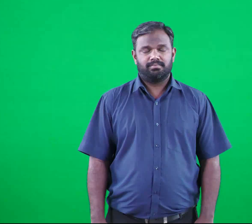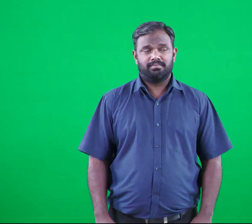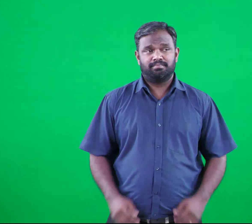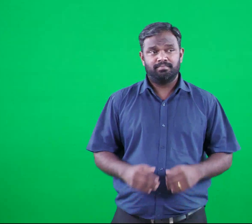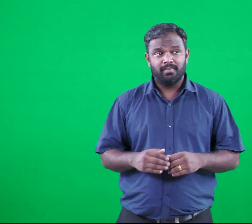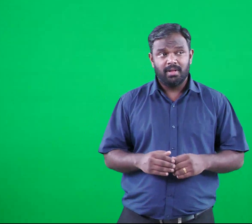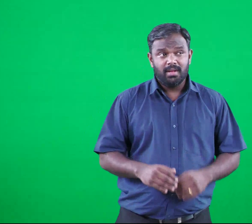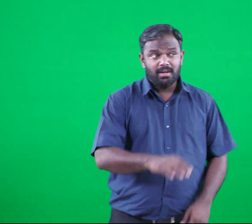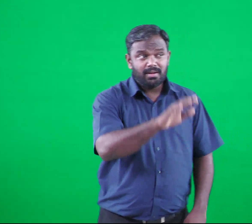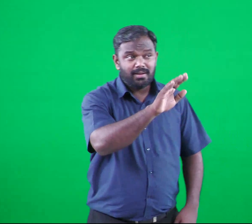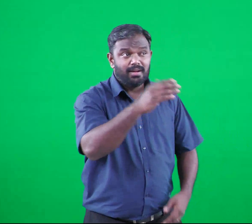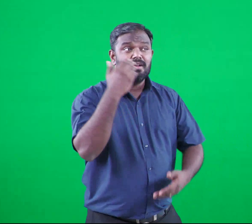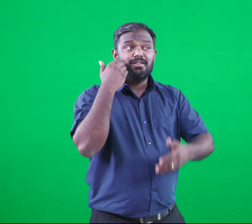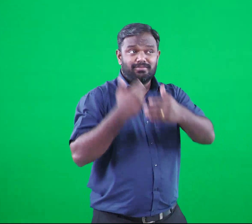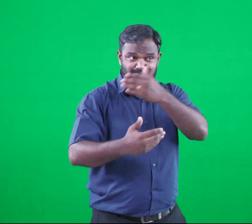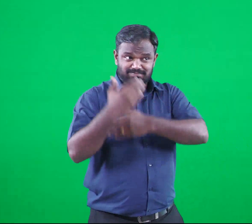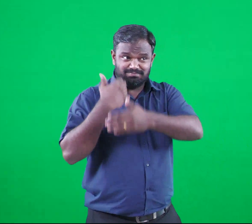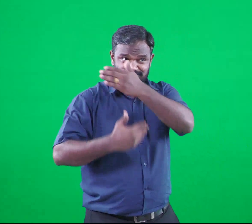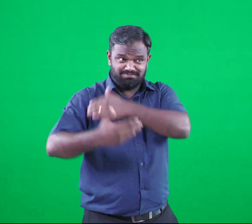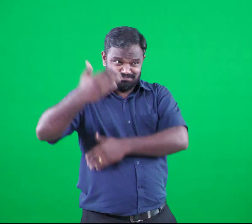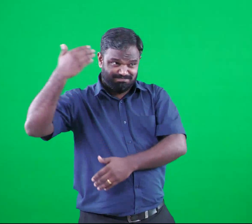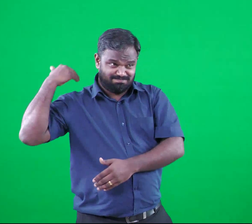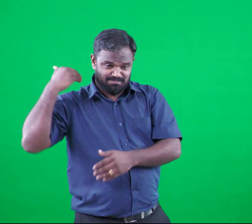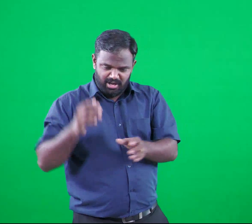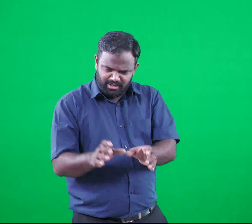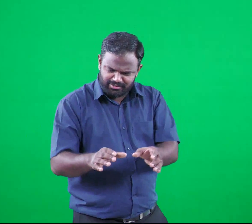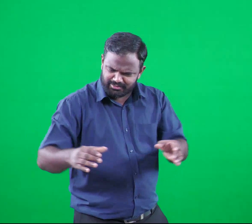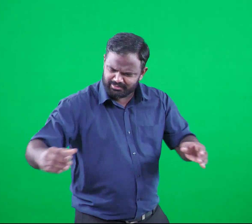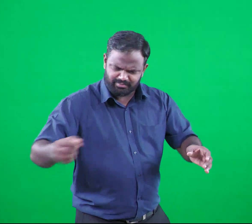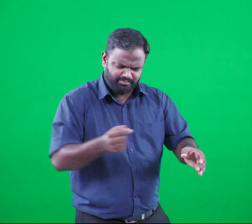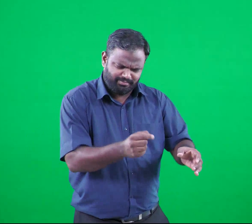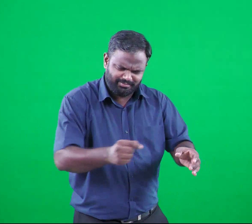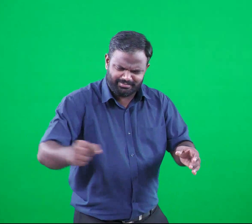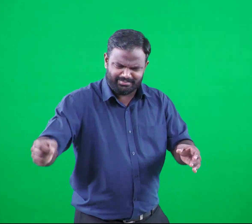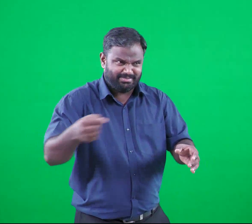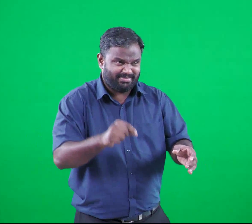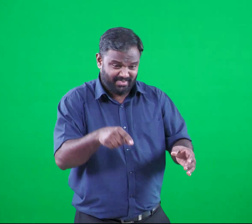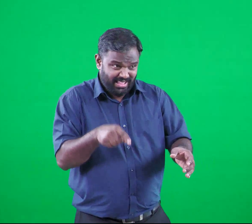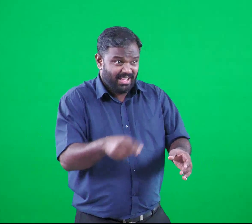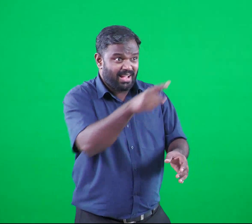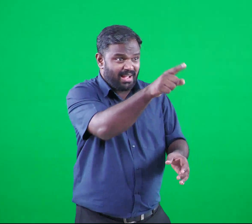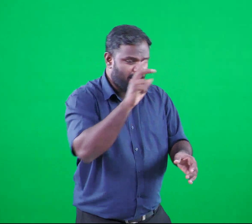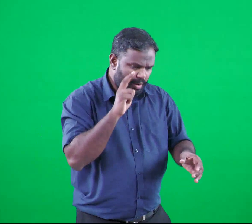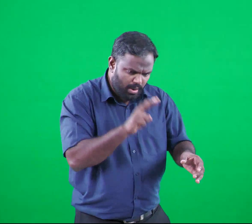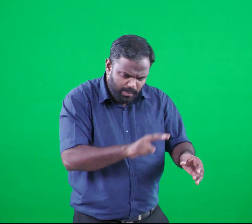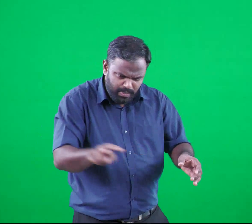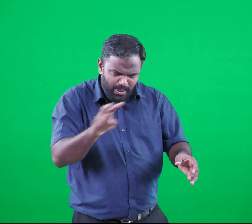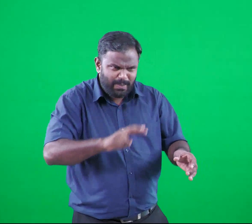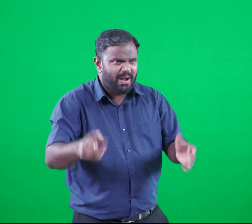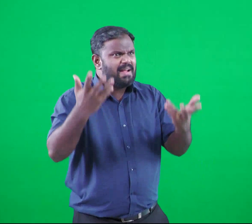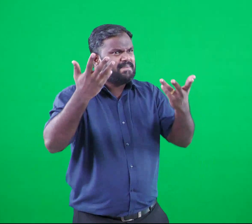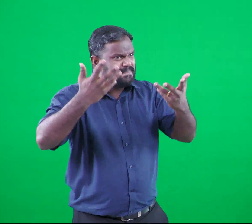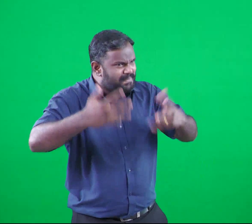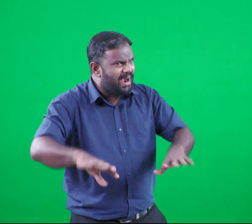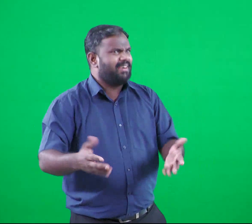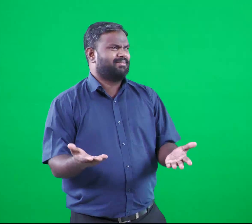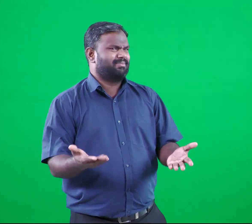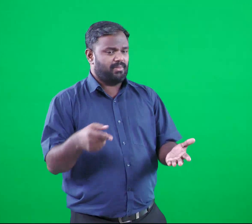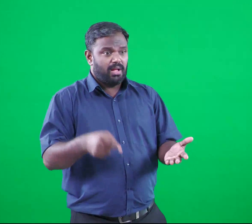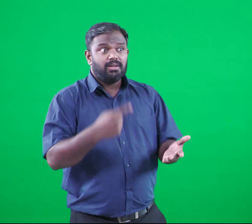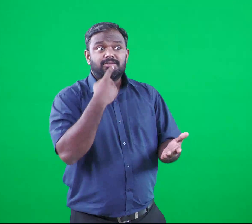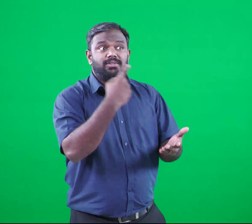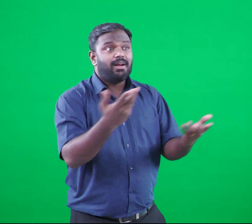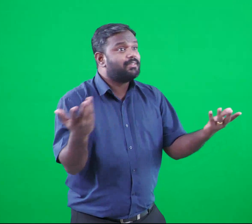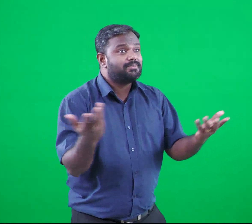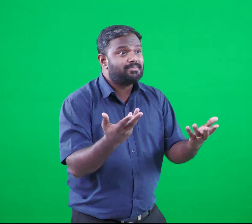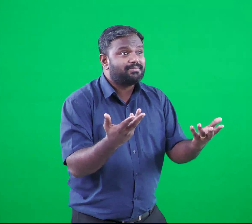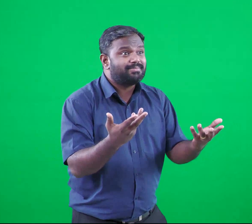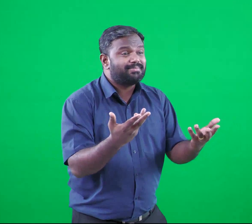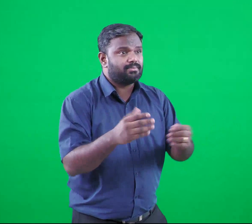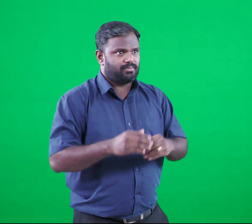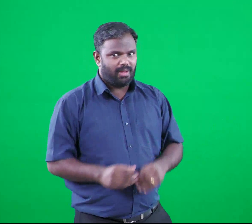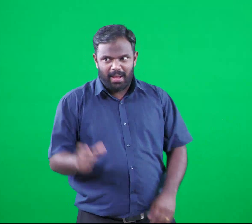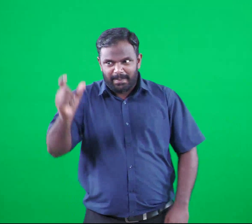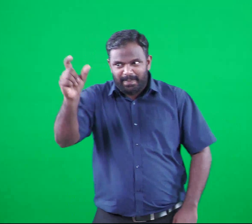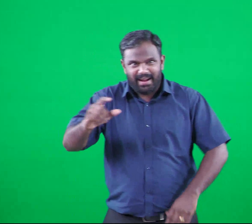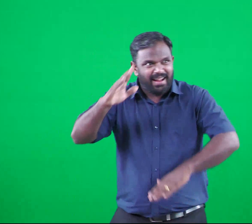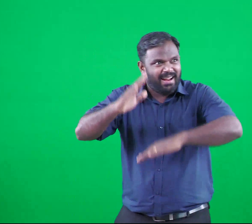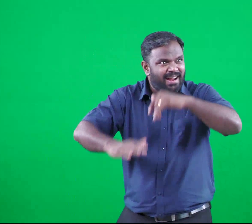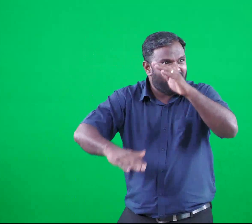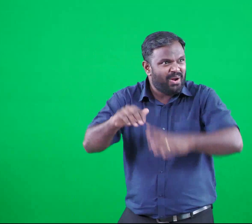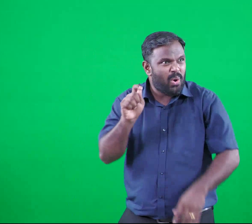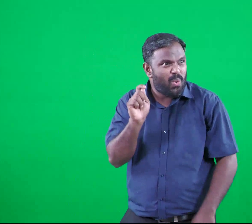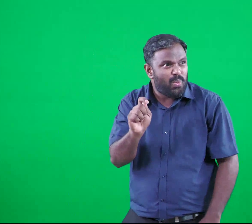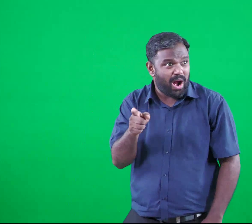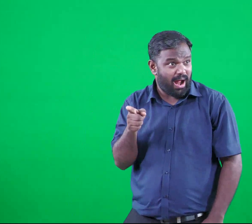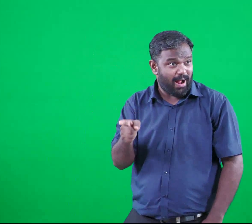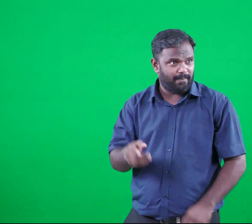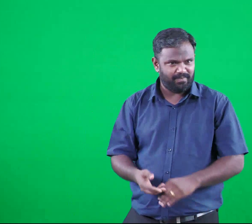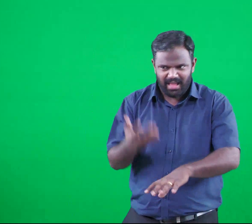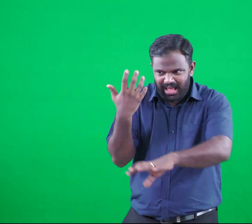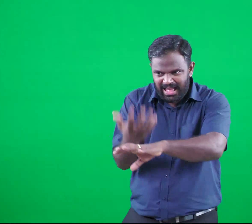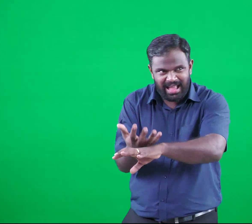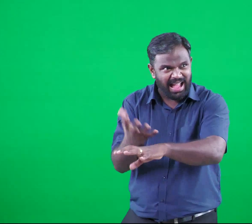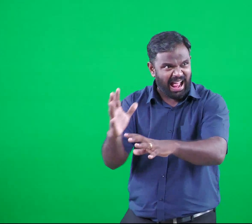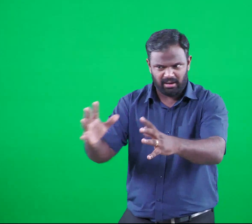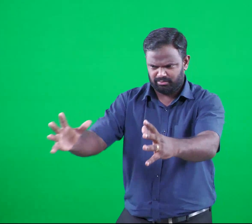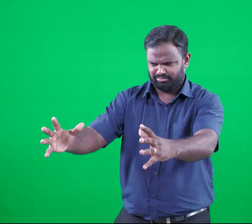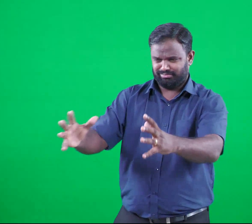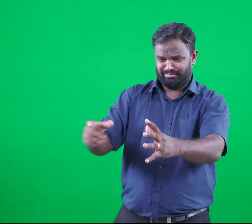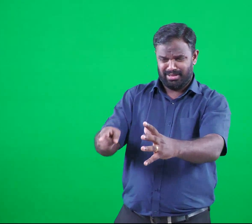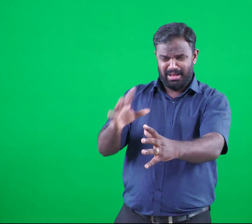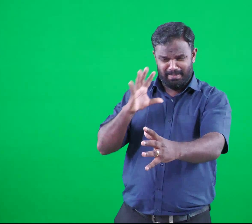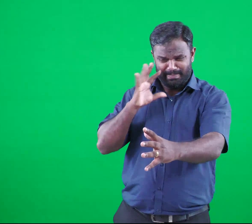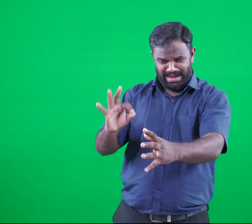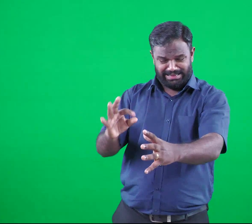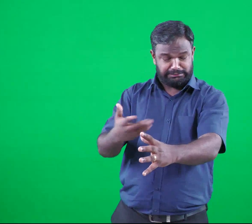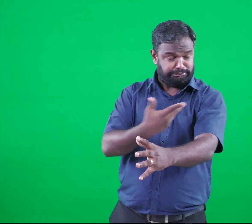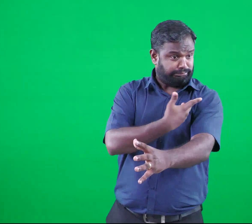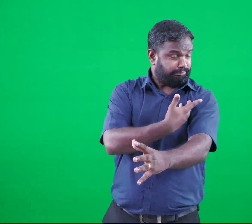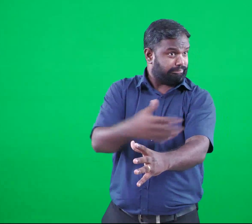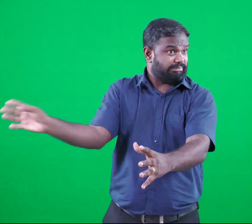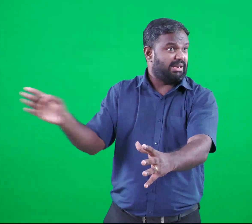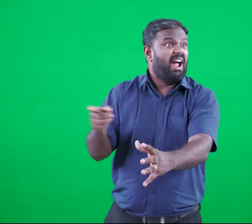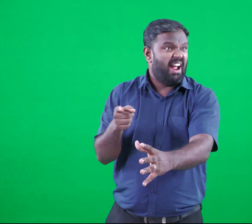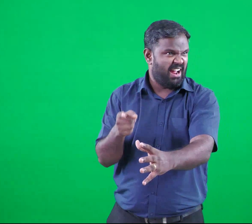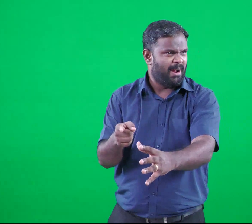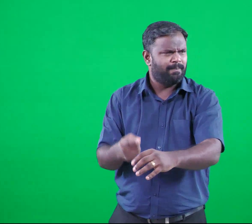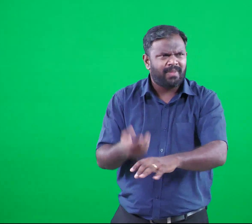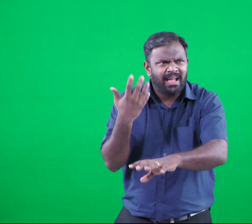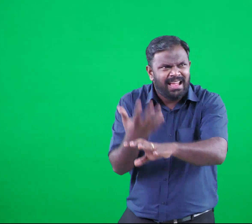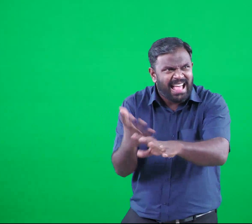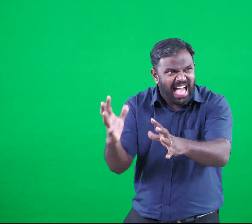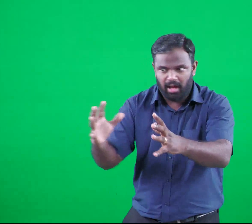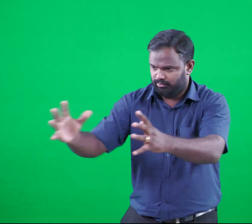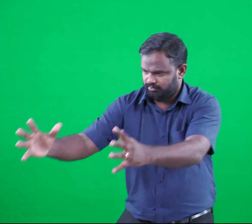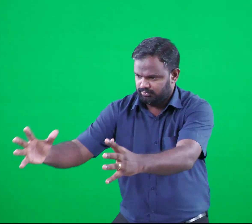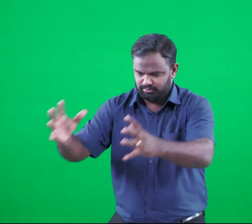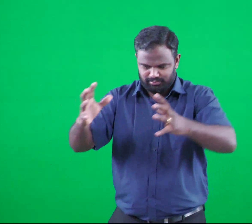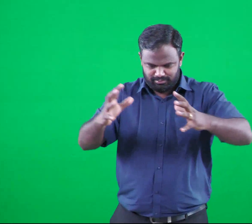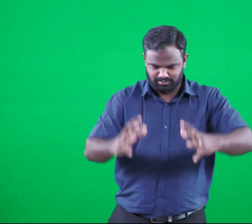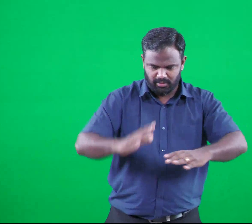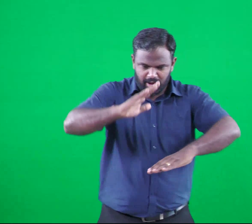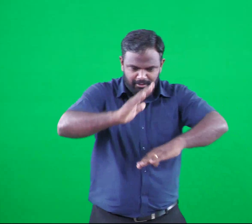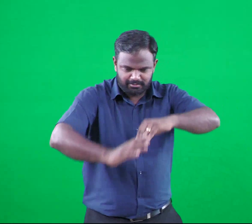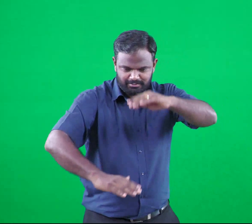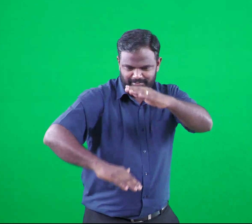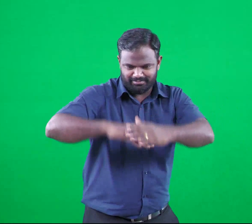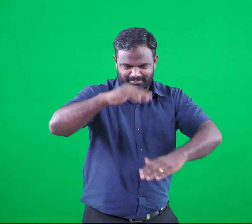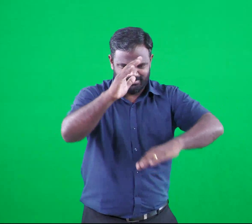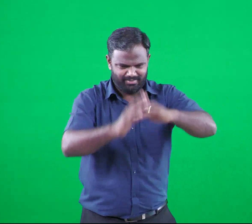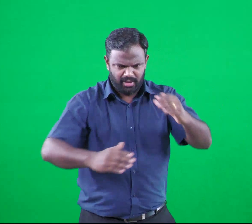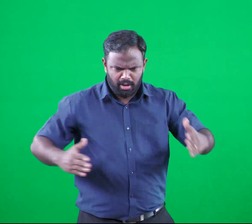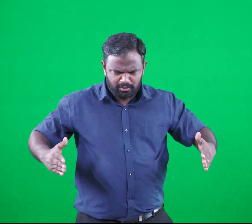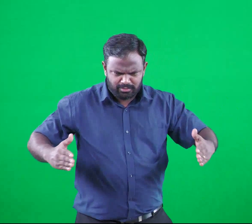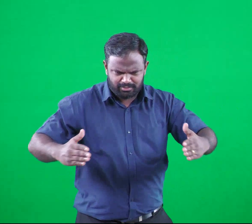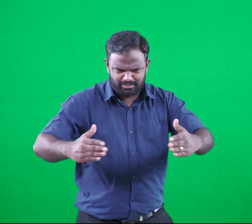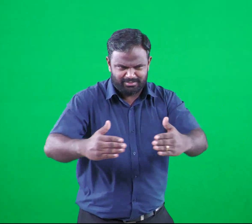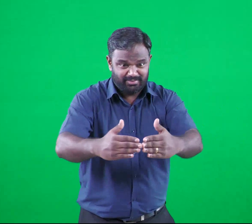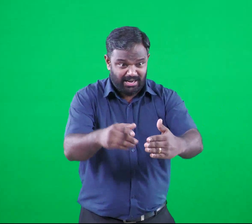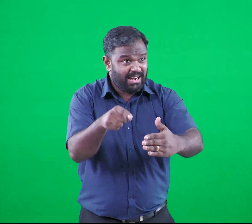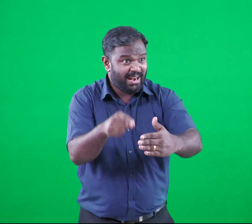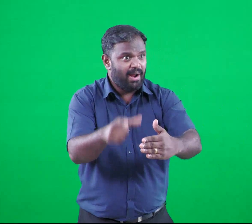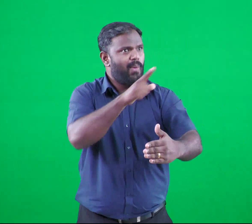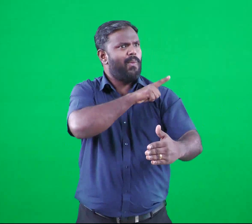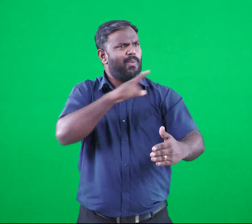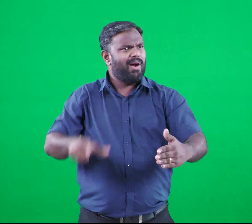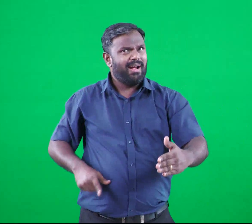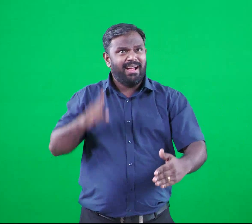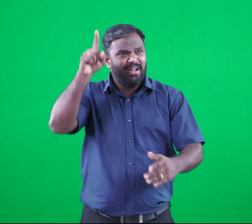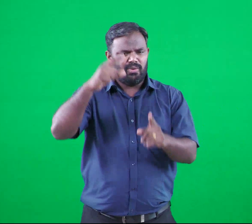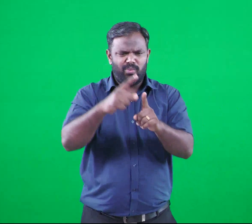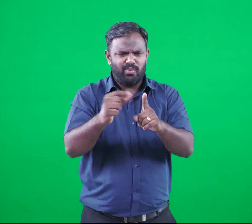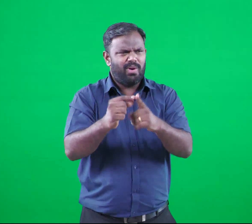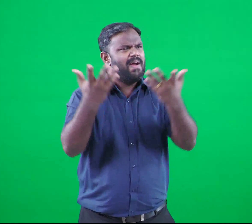Have you never read this Scripture: ' The stone the builders rejected has become the cornerstone.